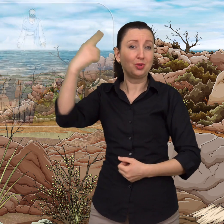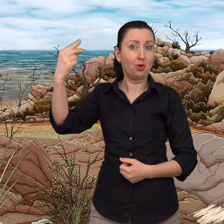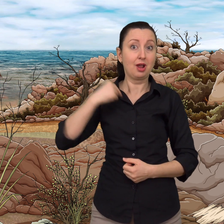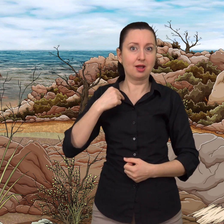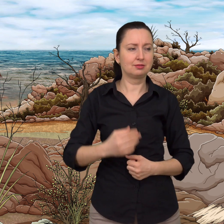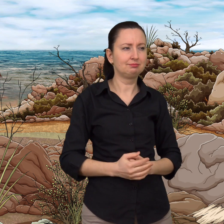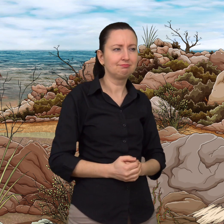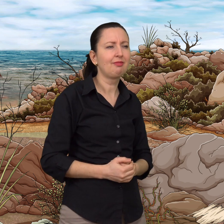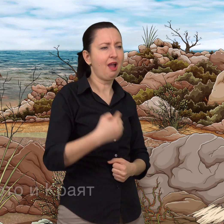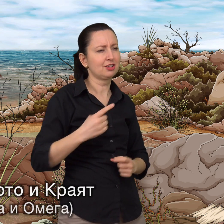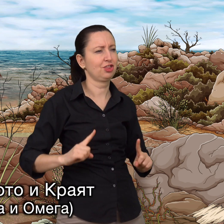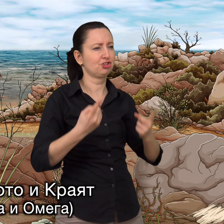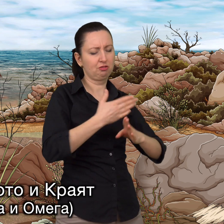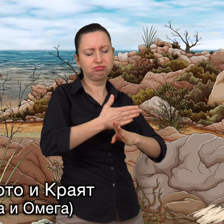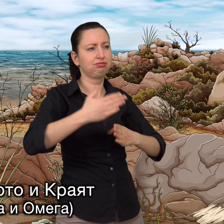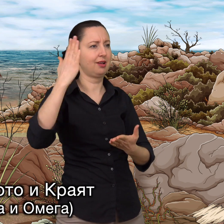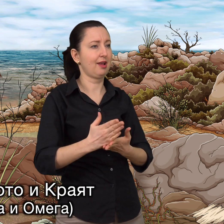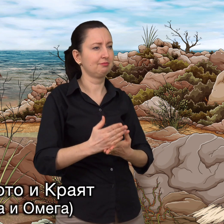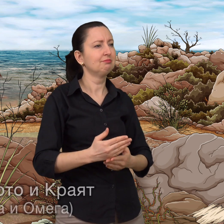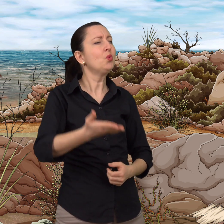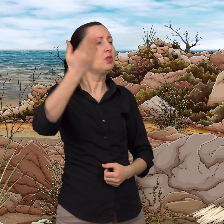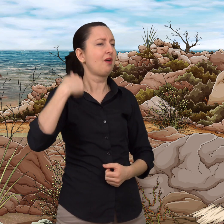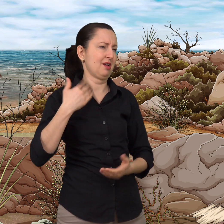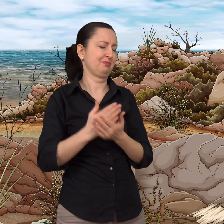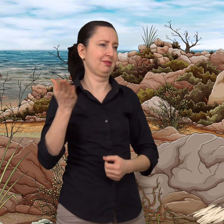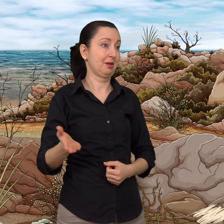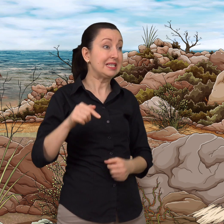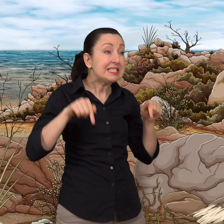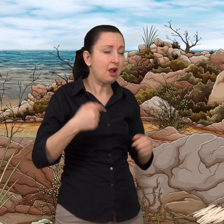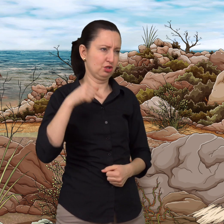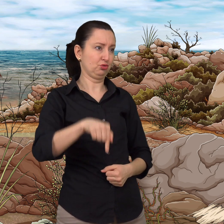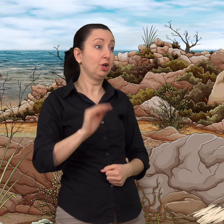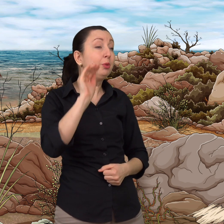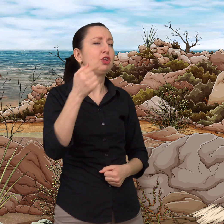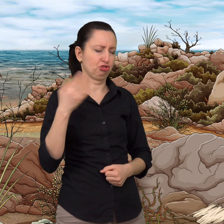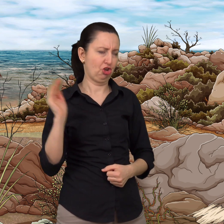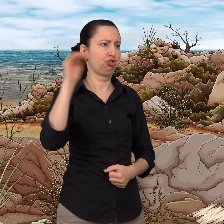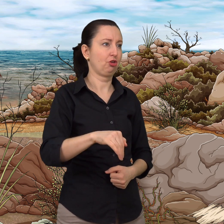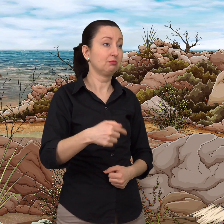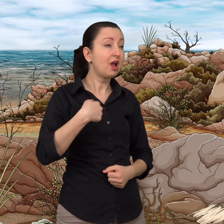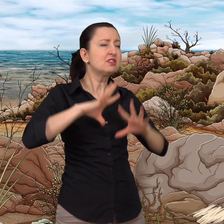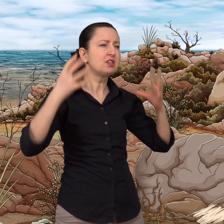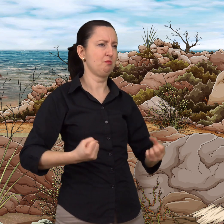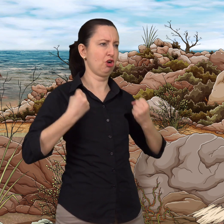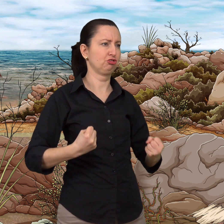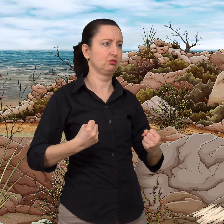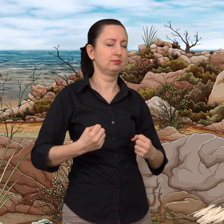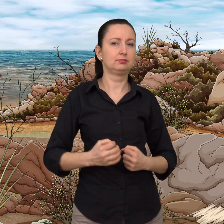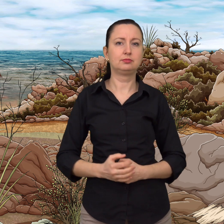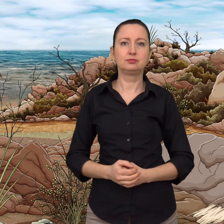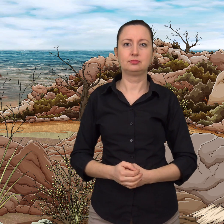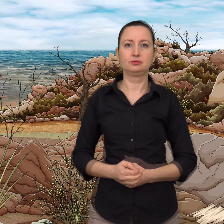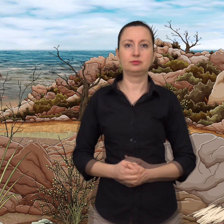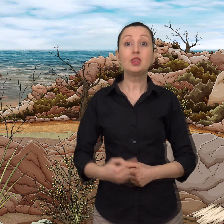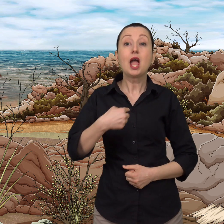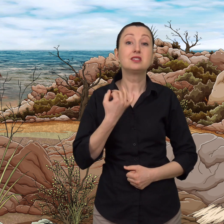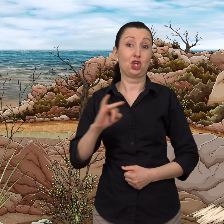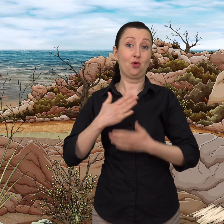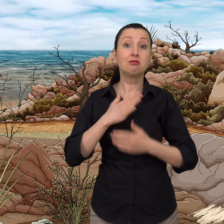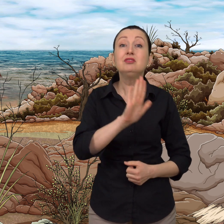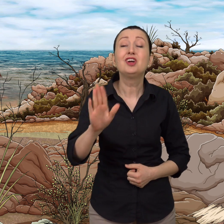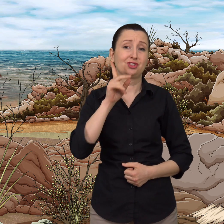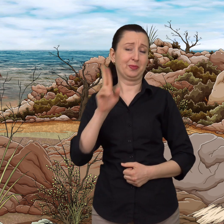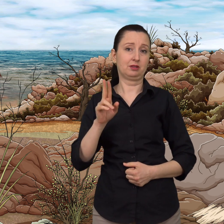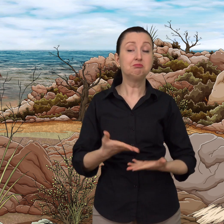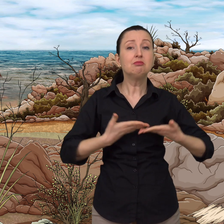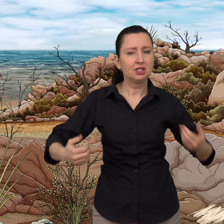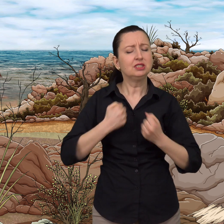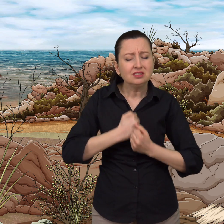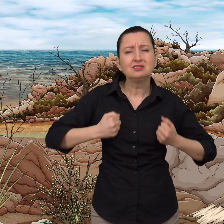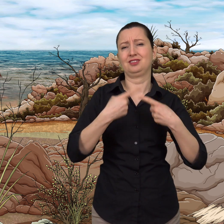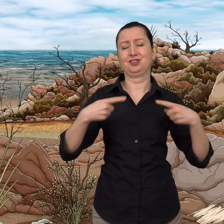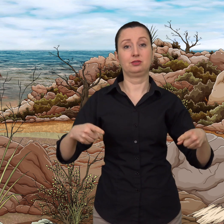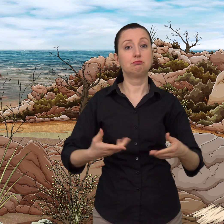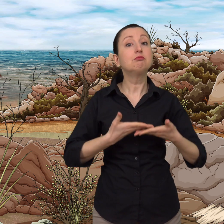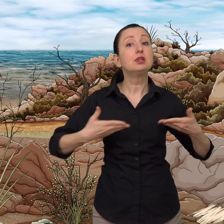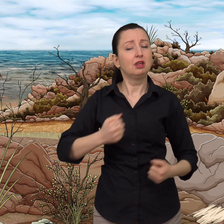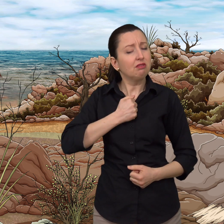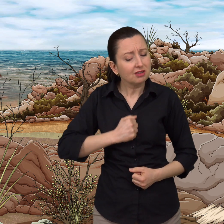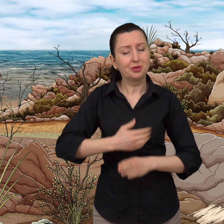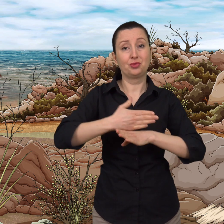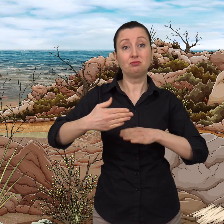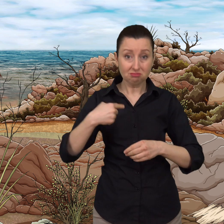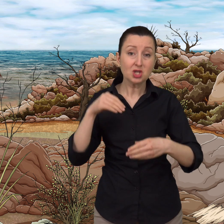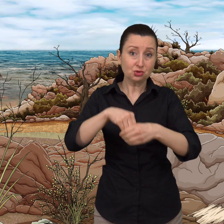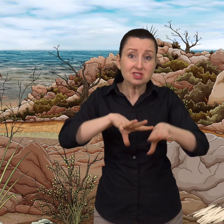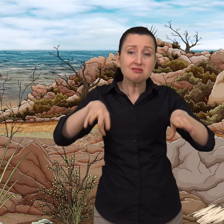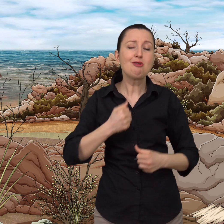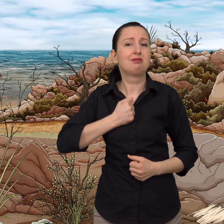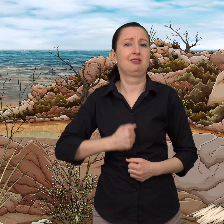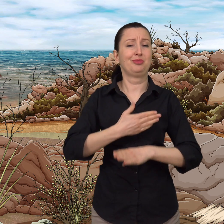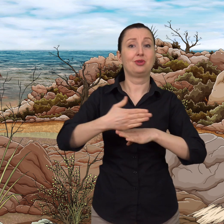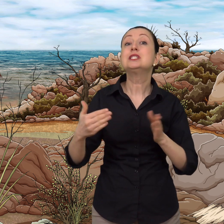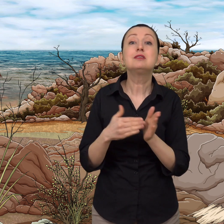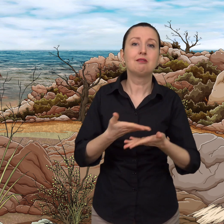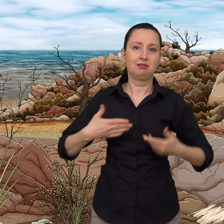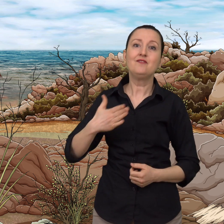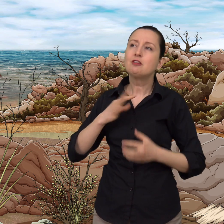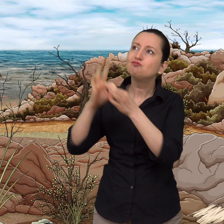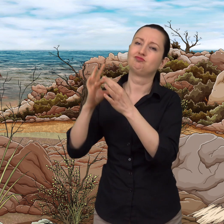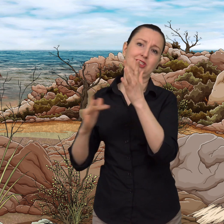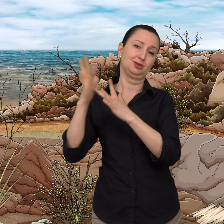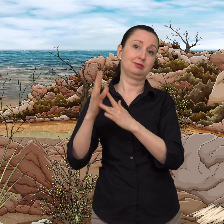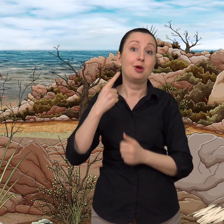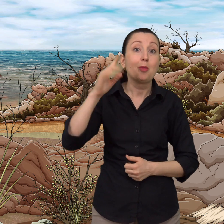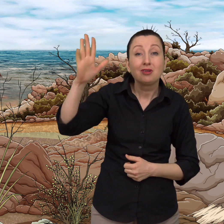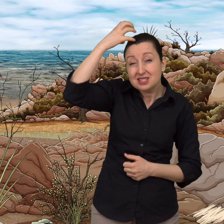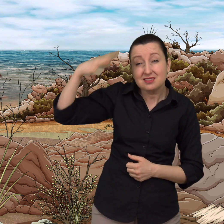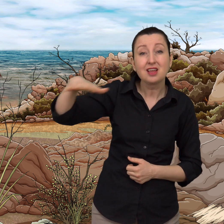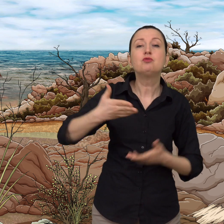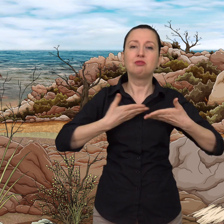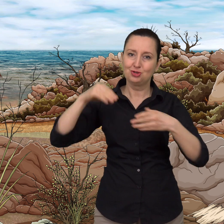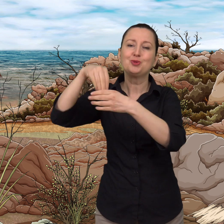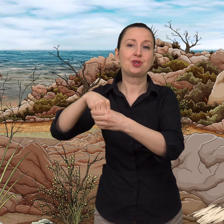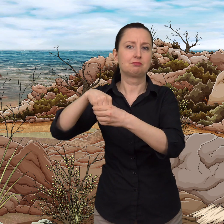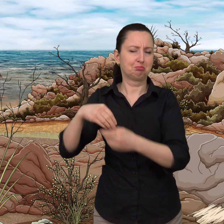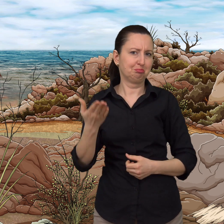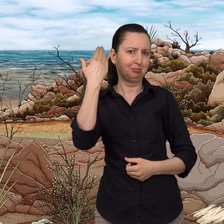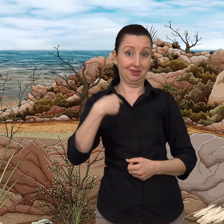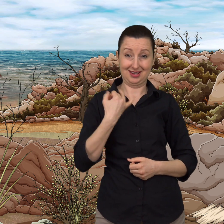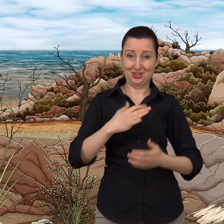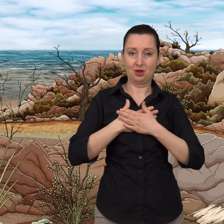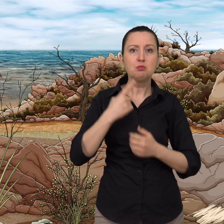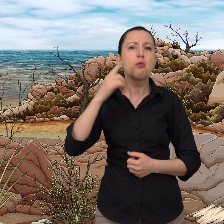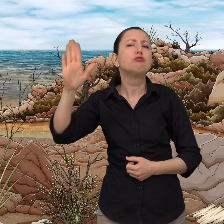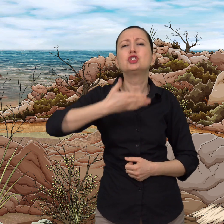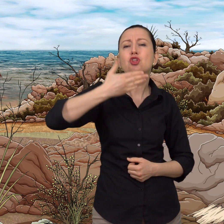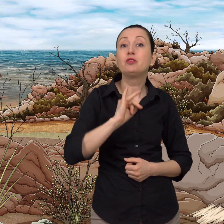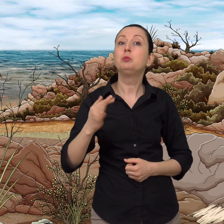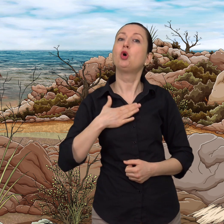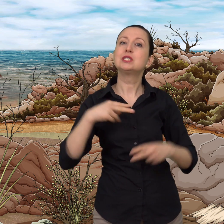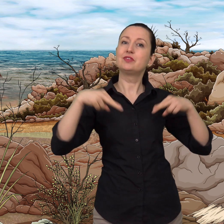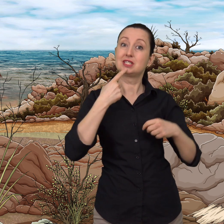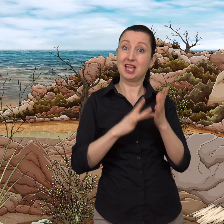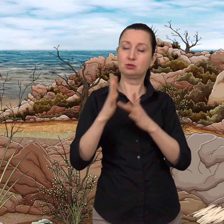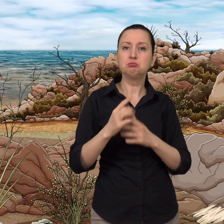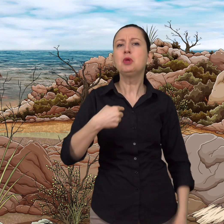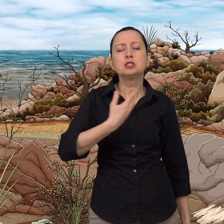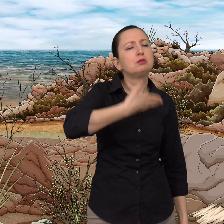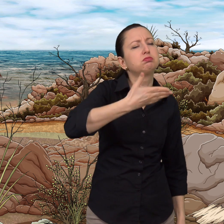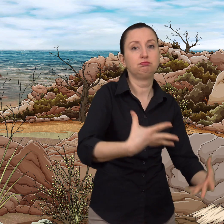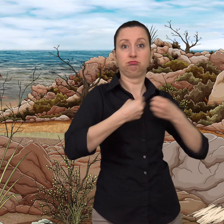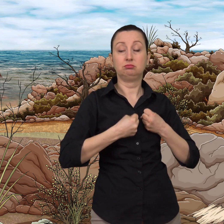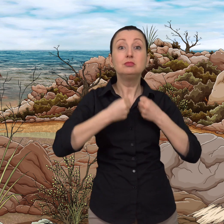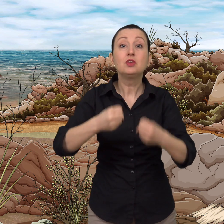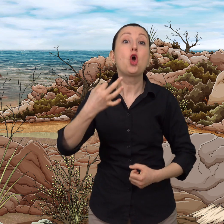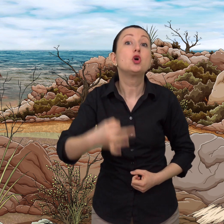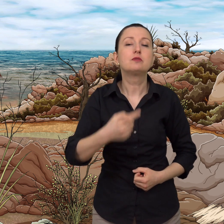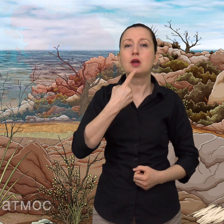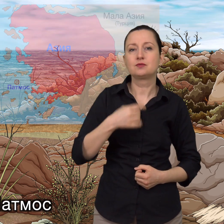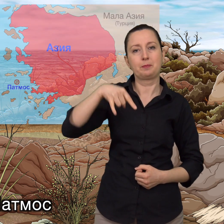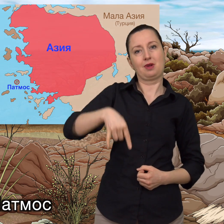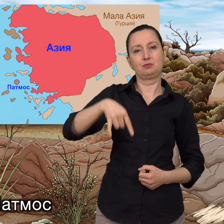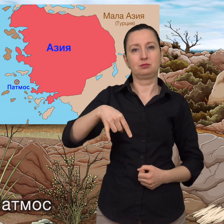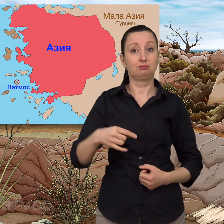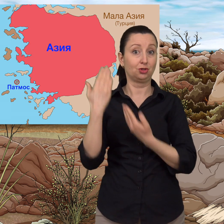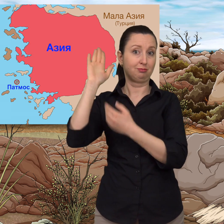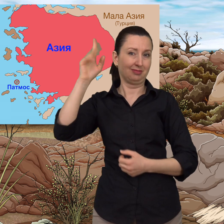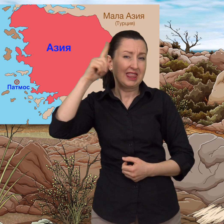“I am the Alpha and the Omega,” says the Lord God, who is and was and is to come—the Almighty.